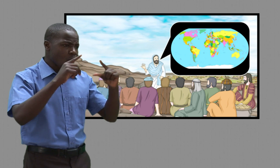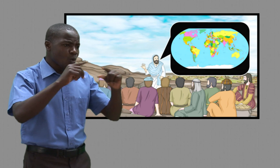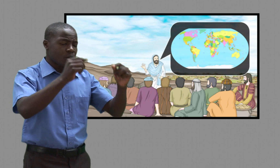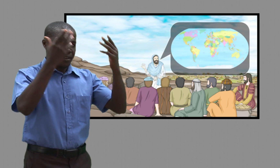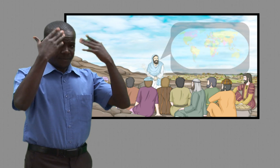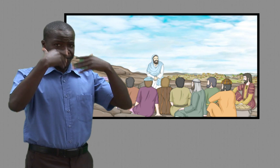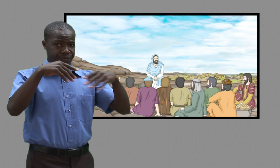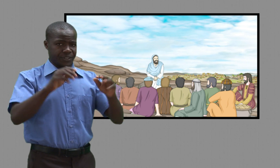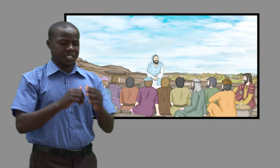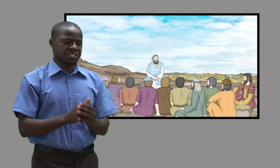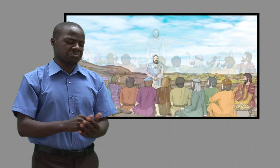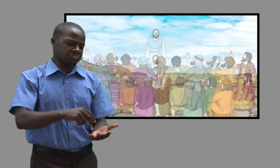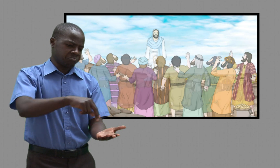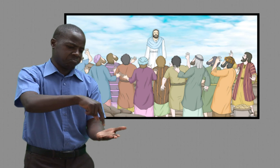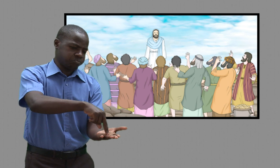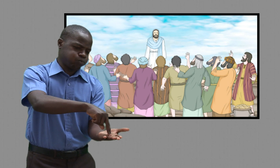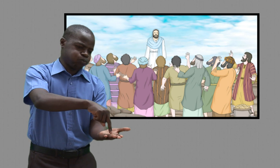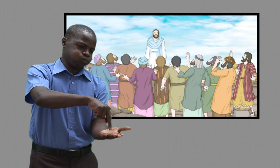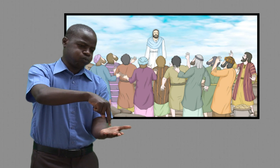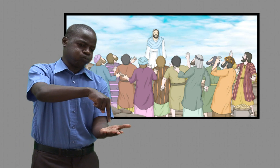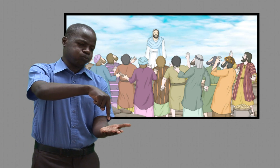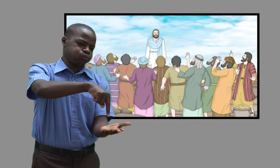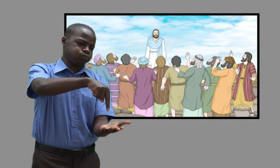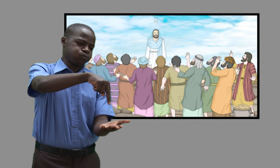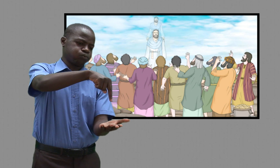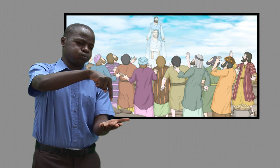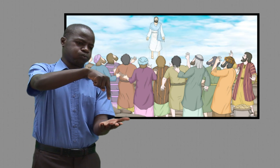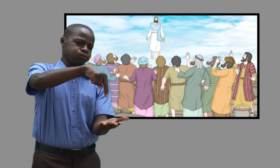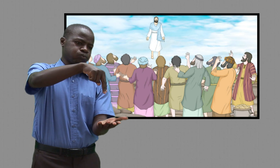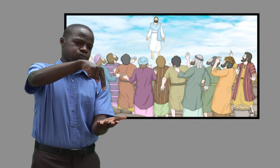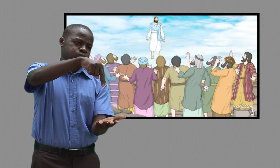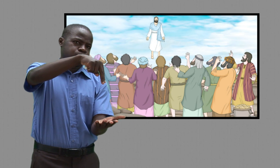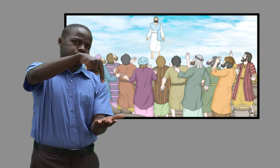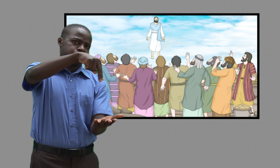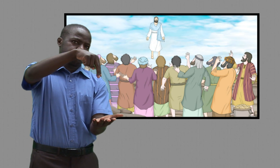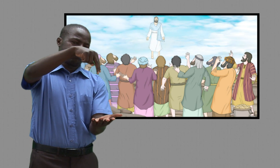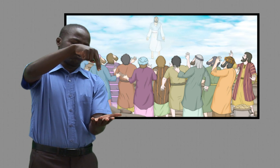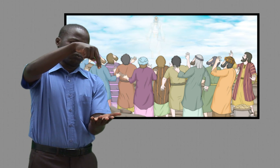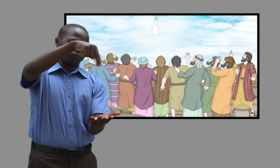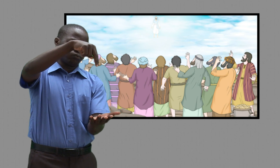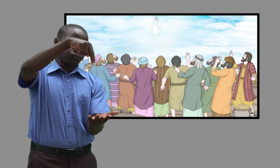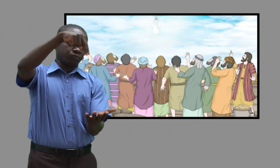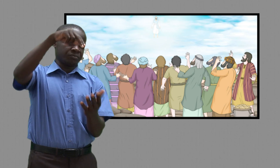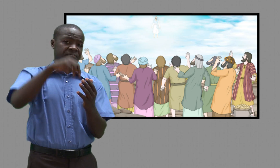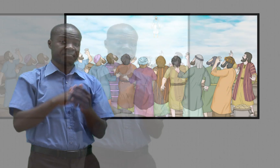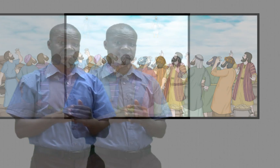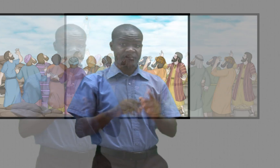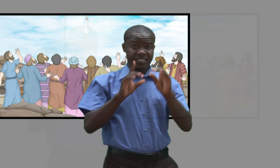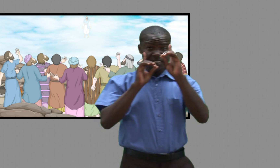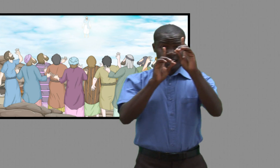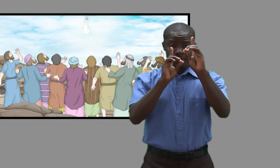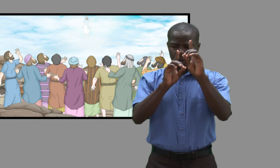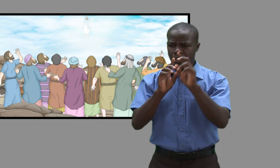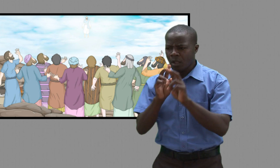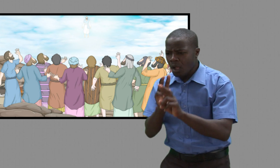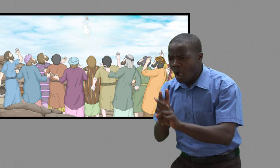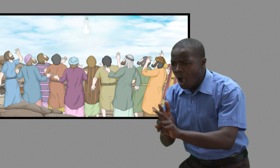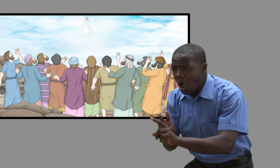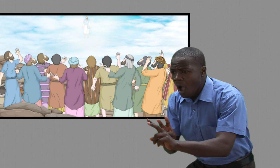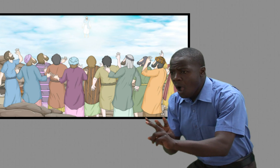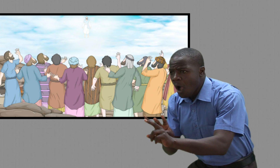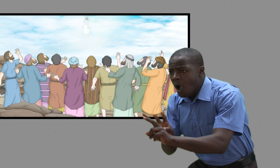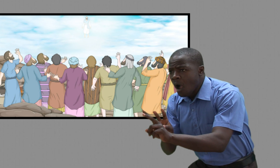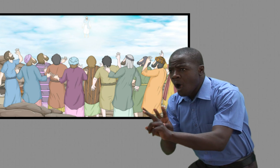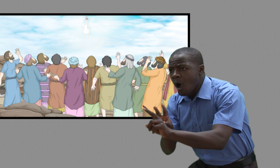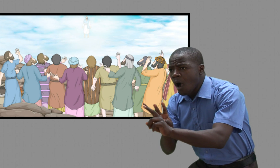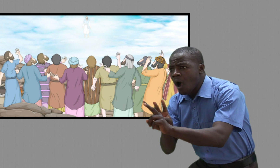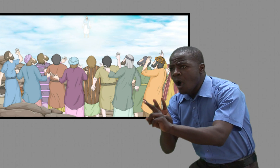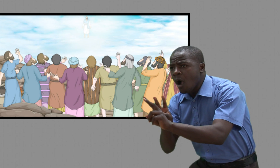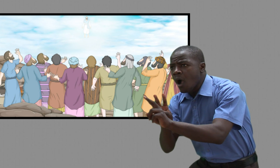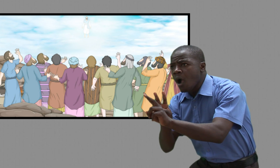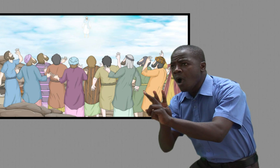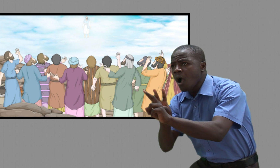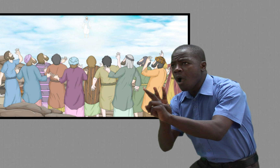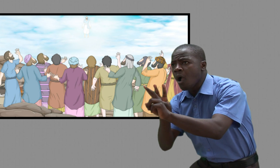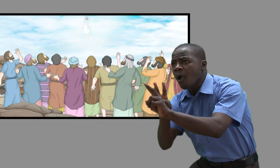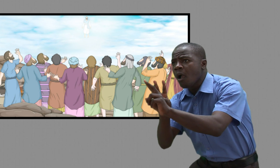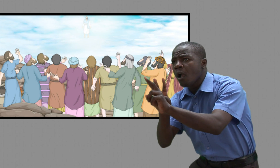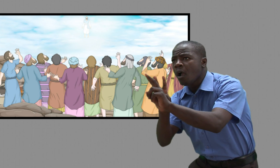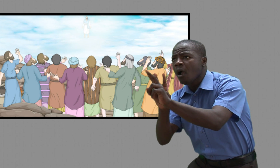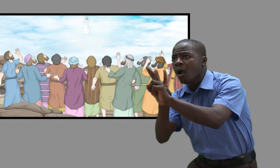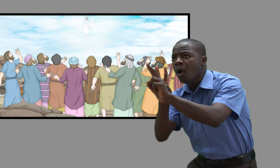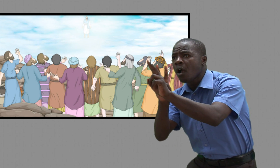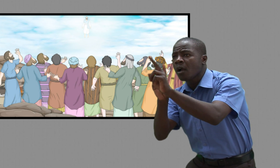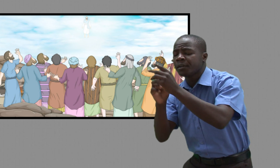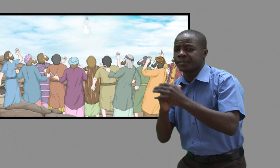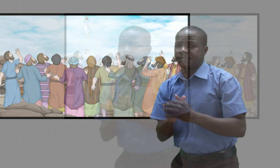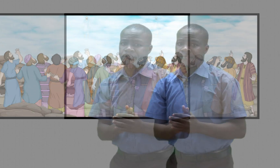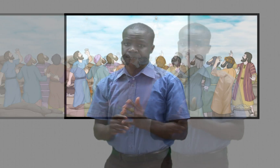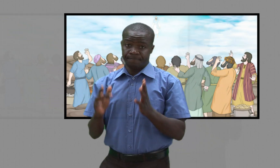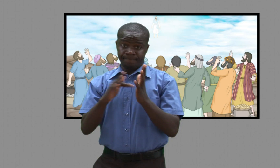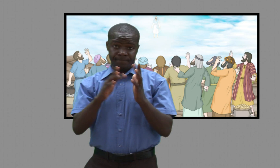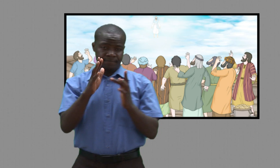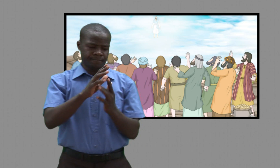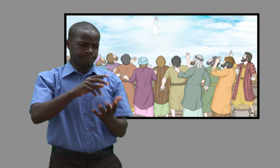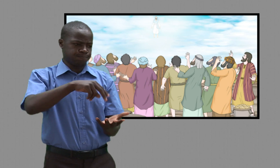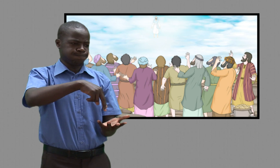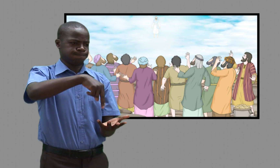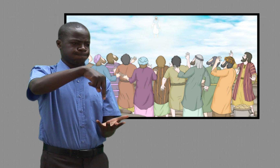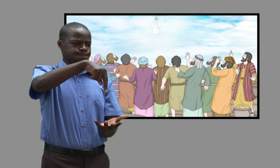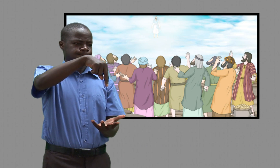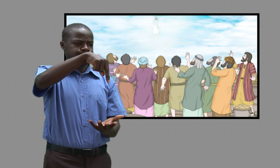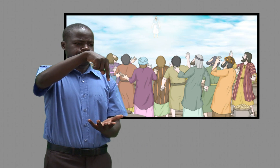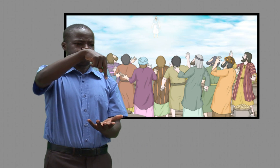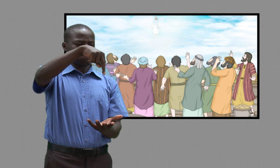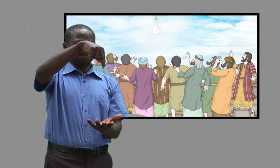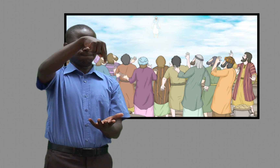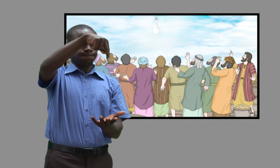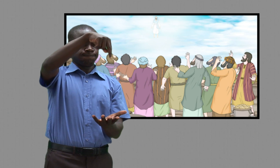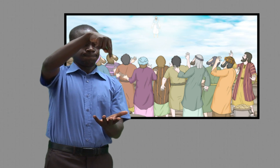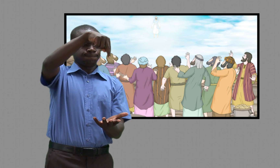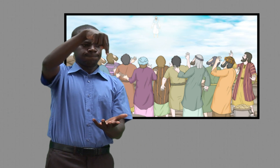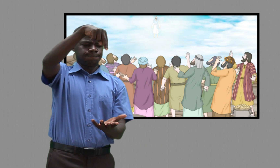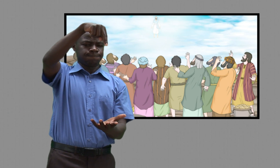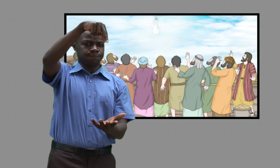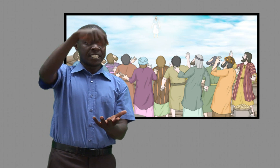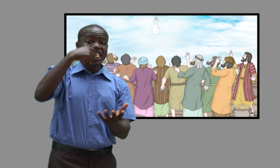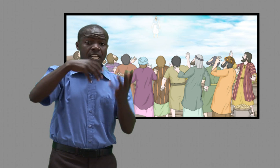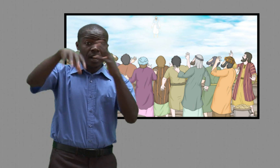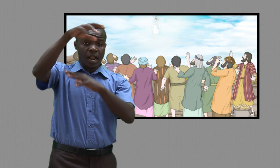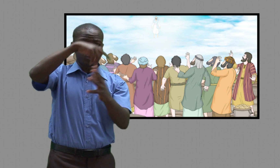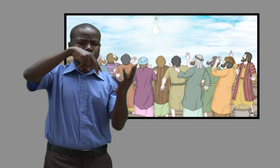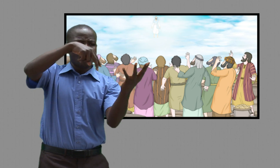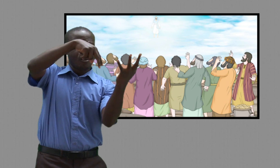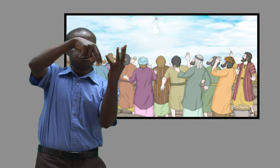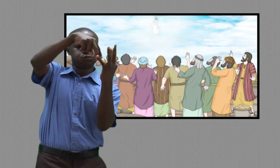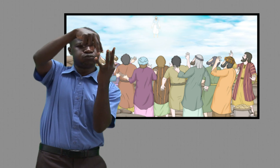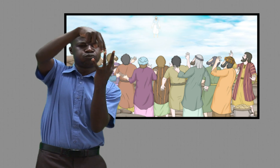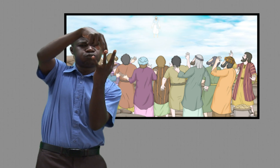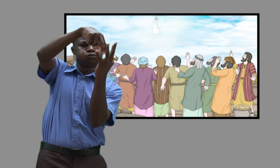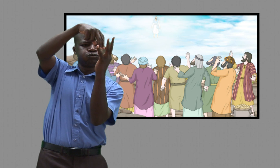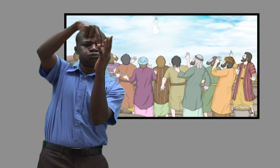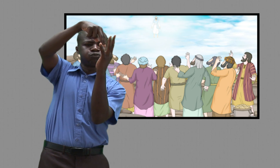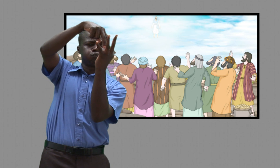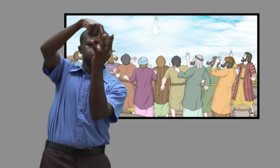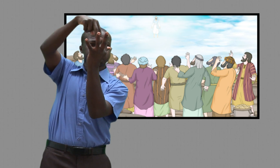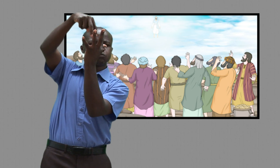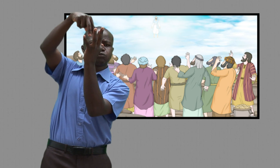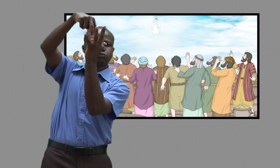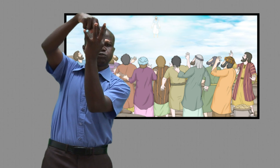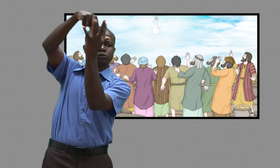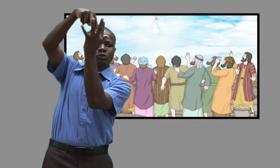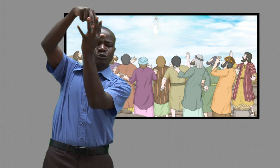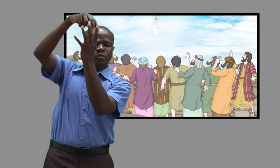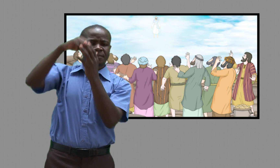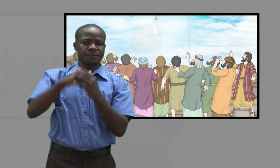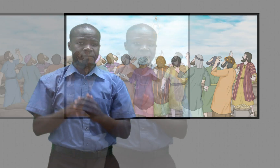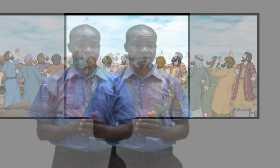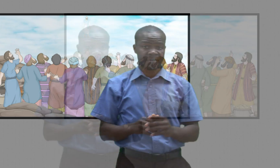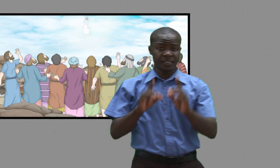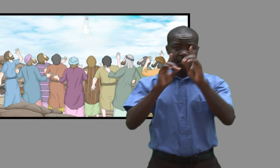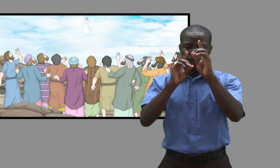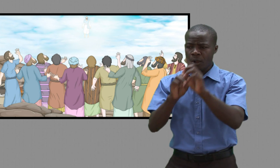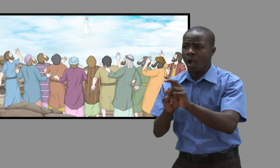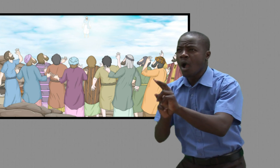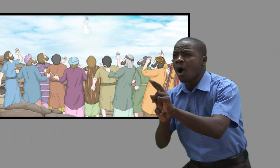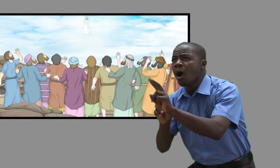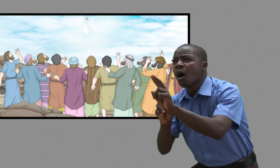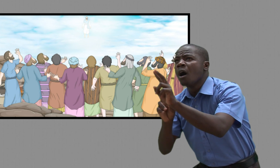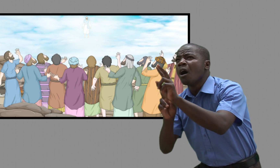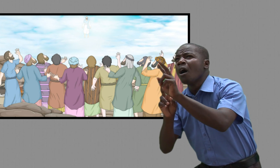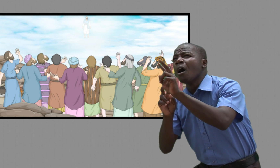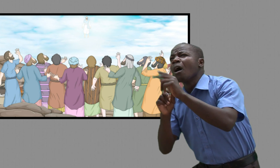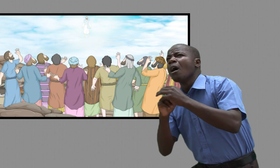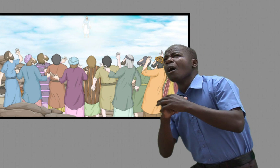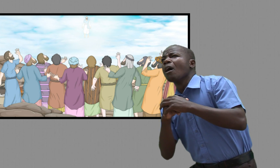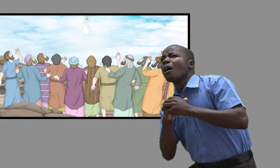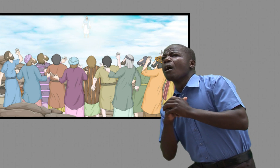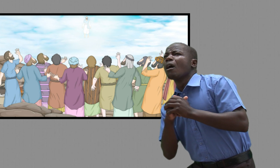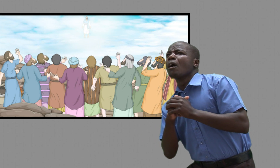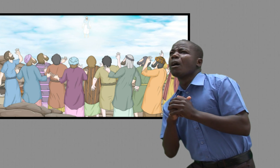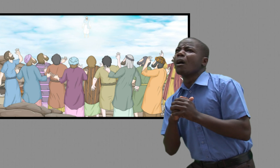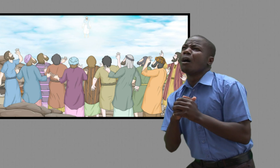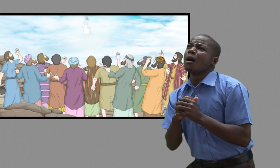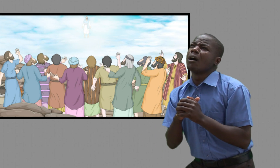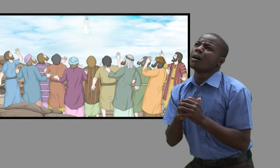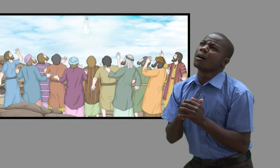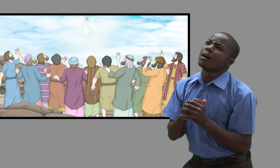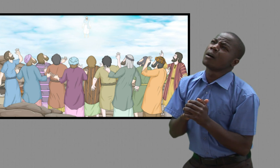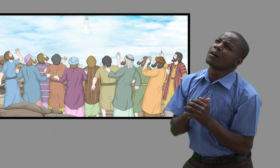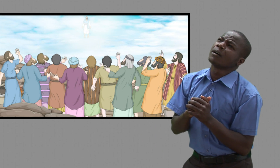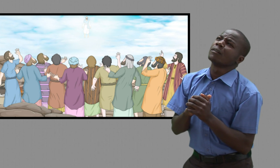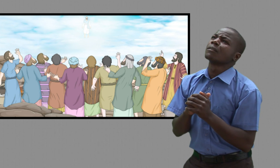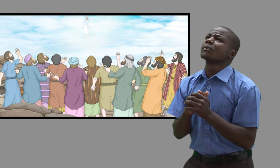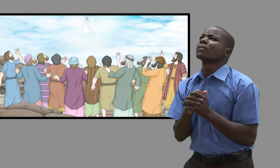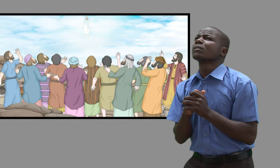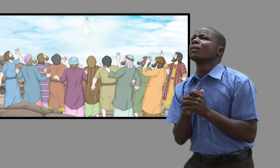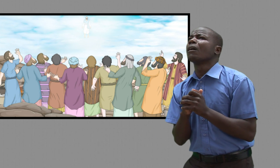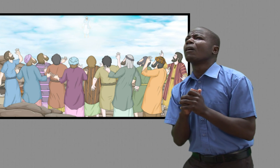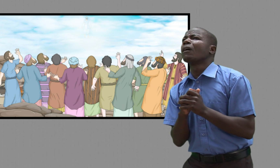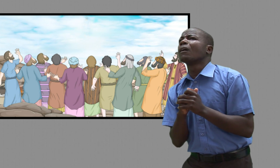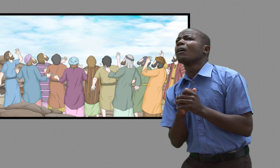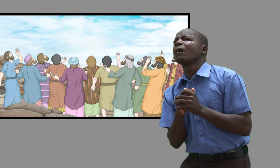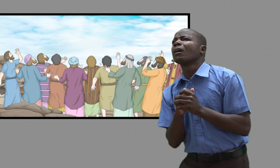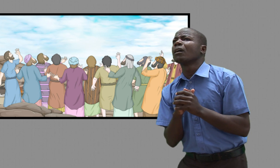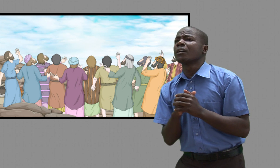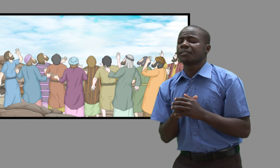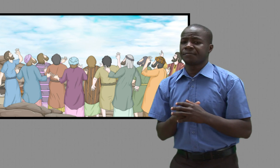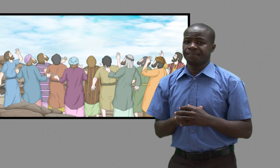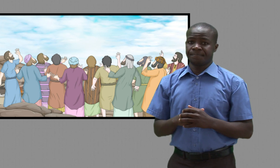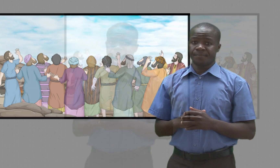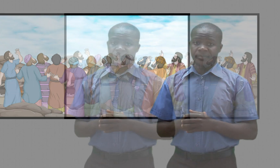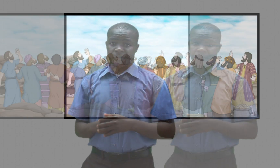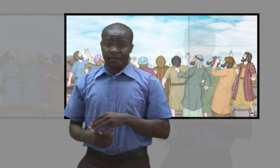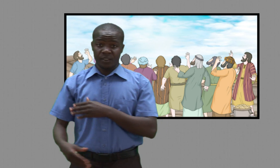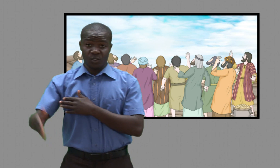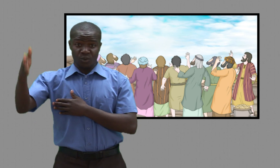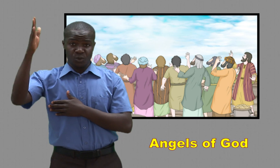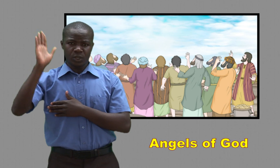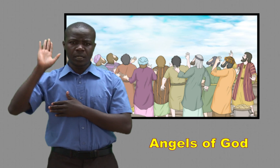After He had said this, they watched as He was taken up, and a cloud hid Him from their sight.